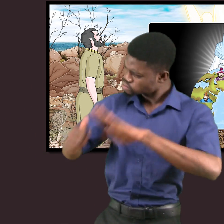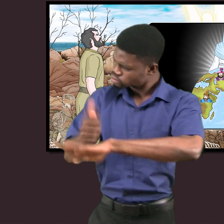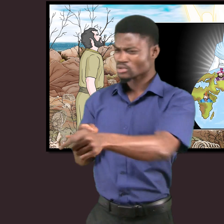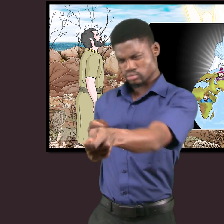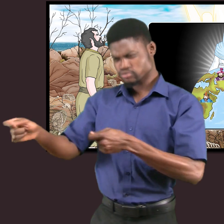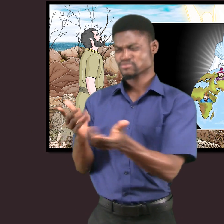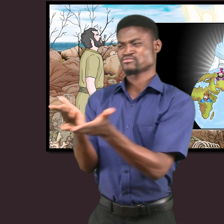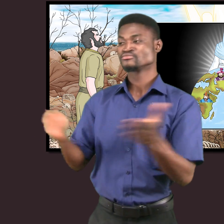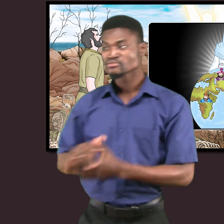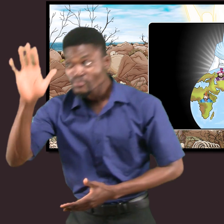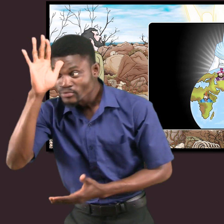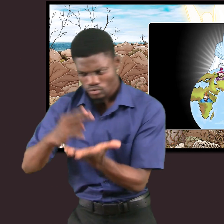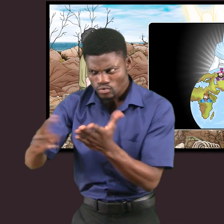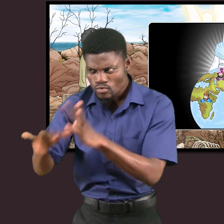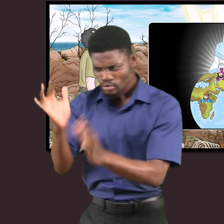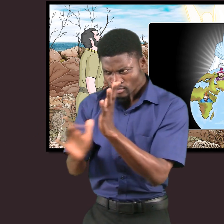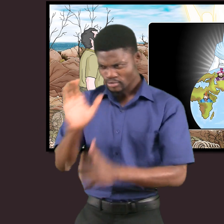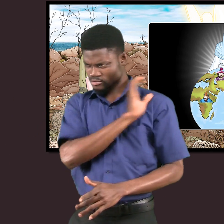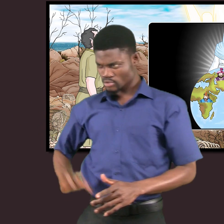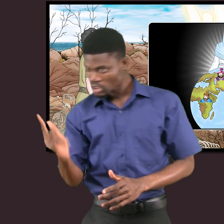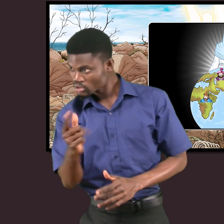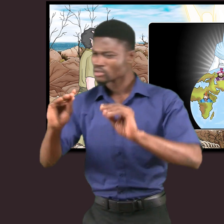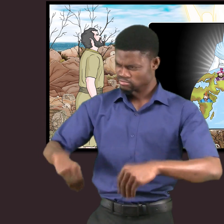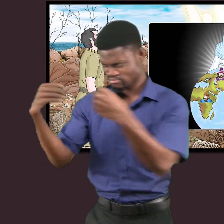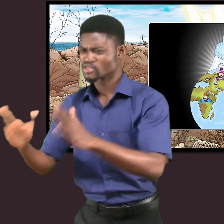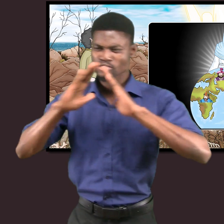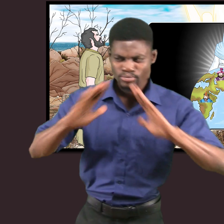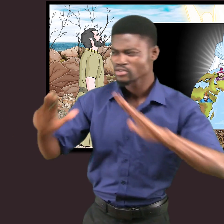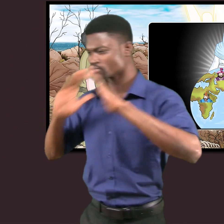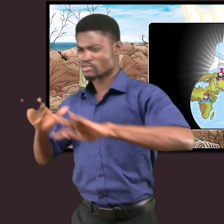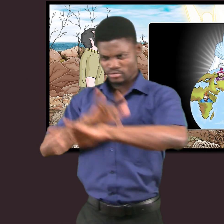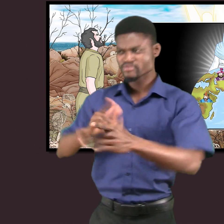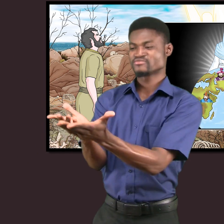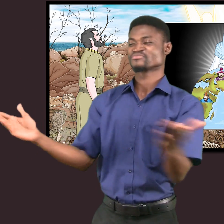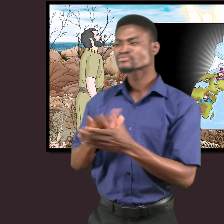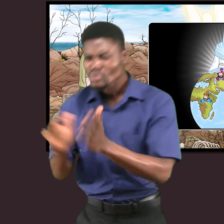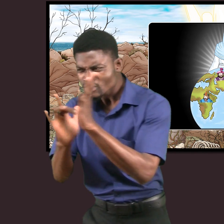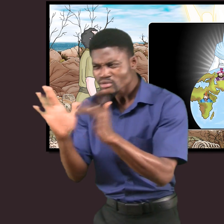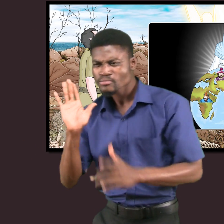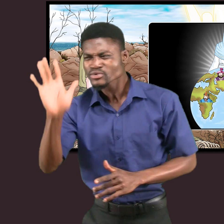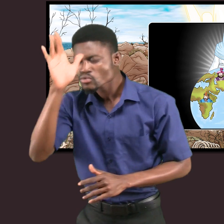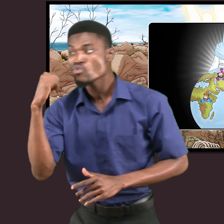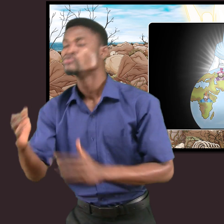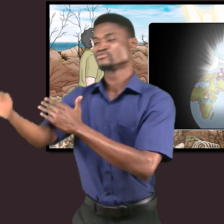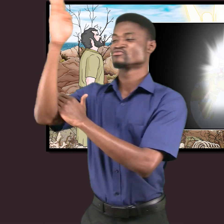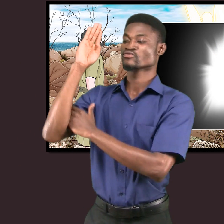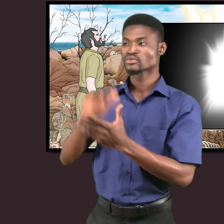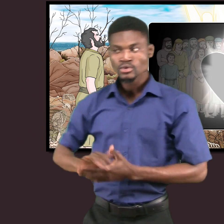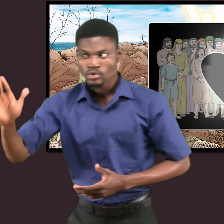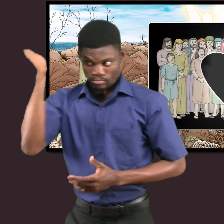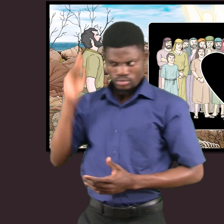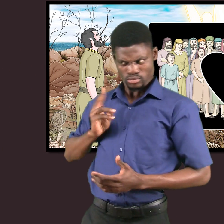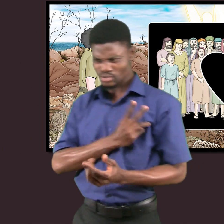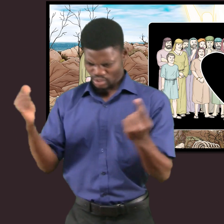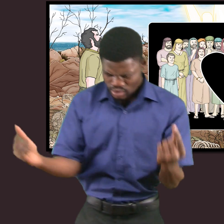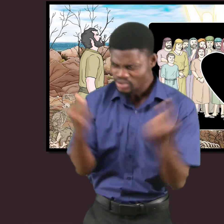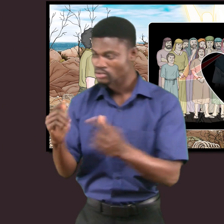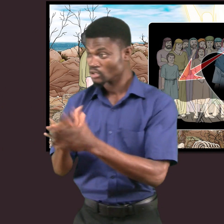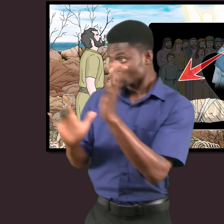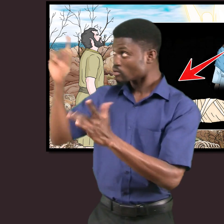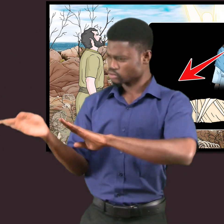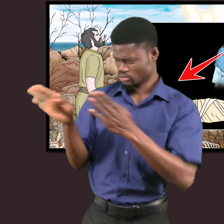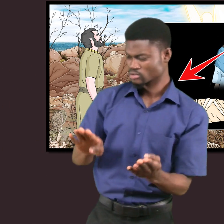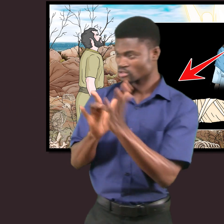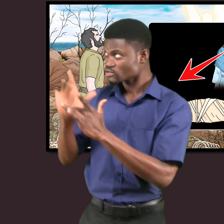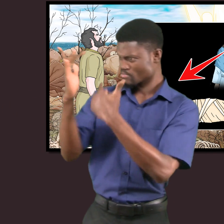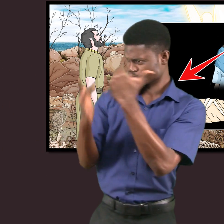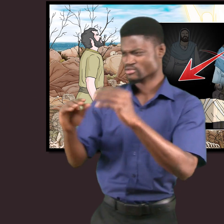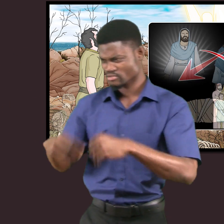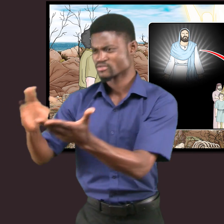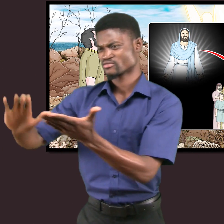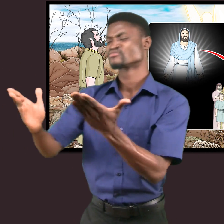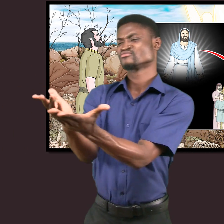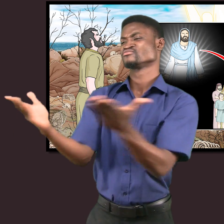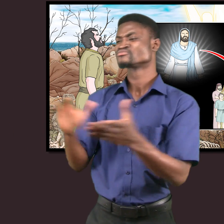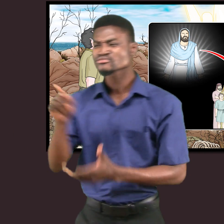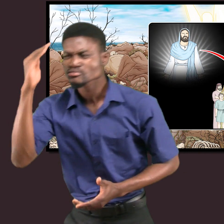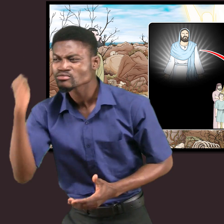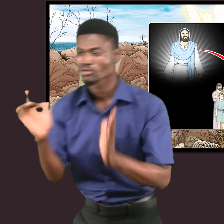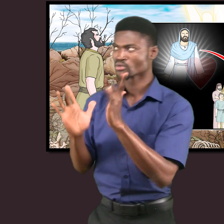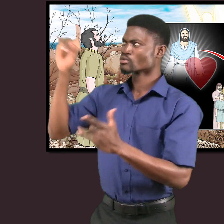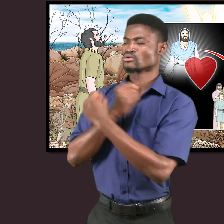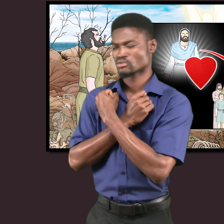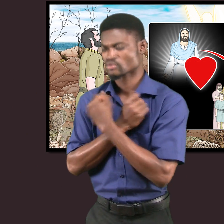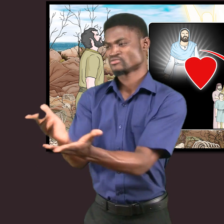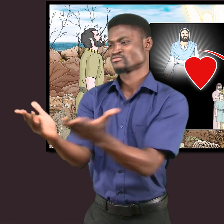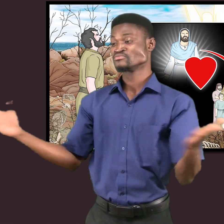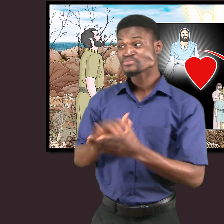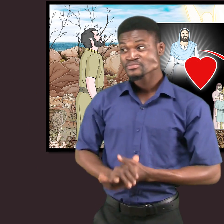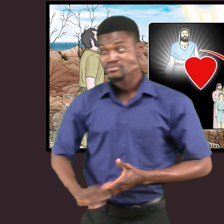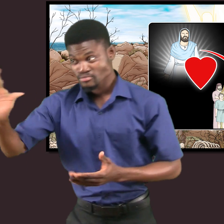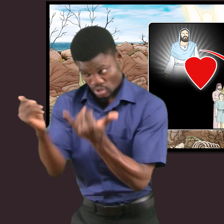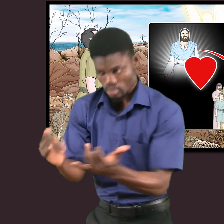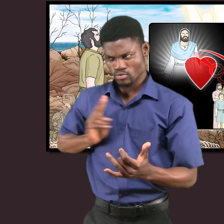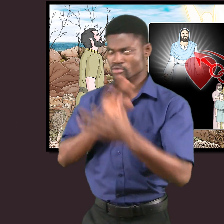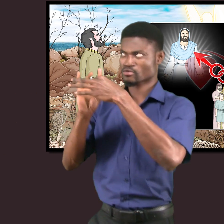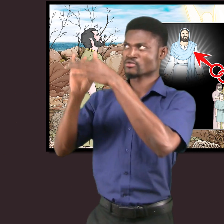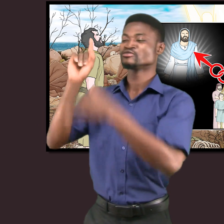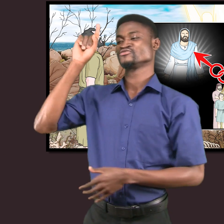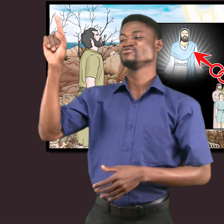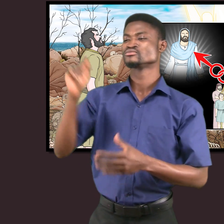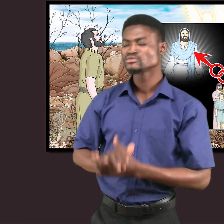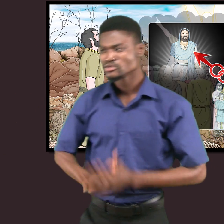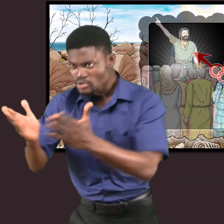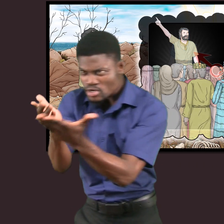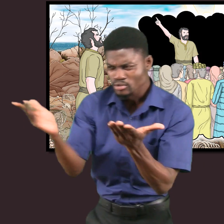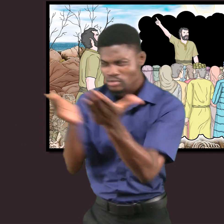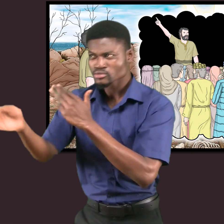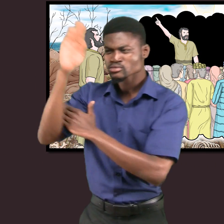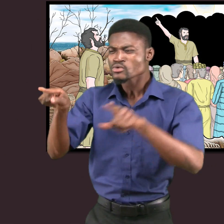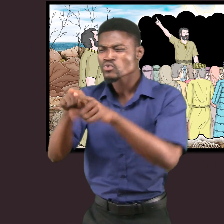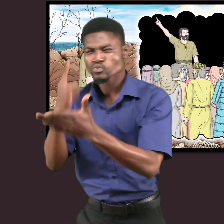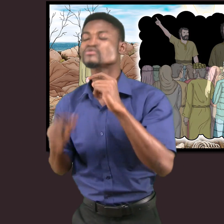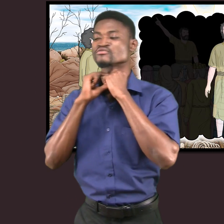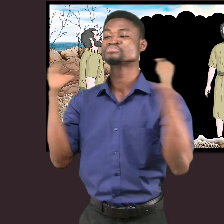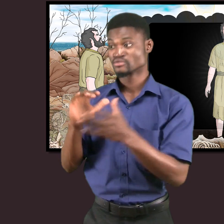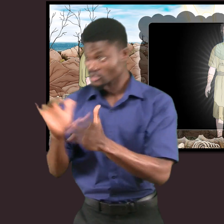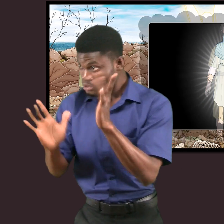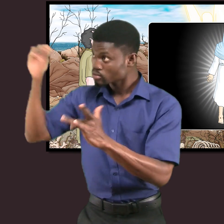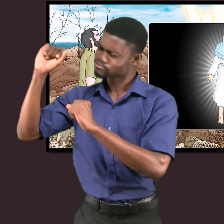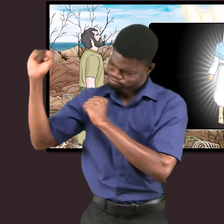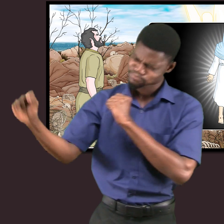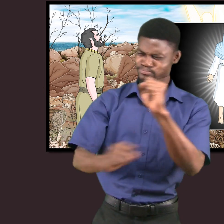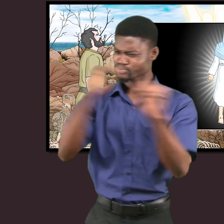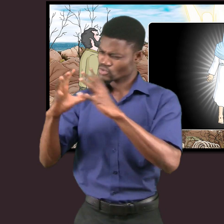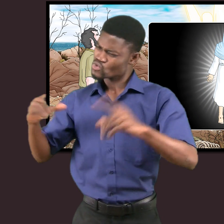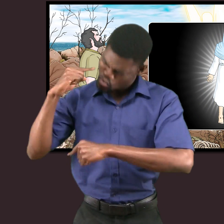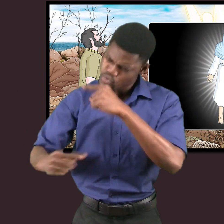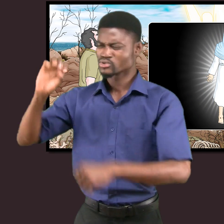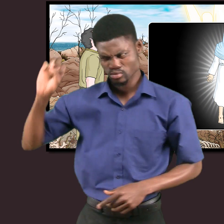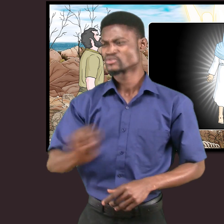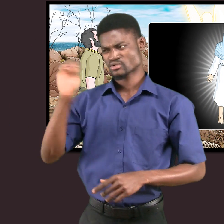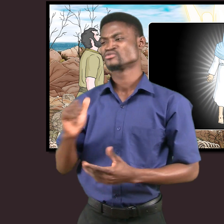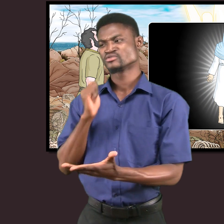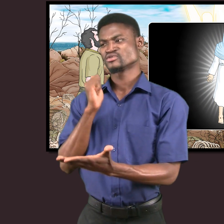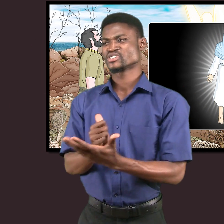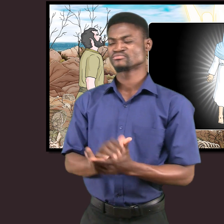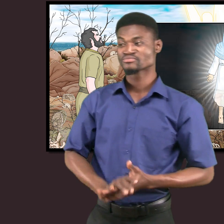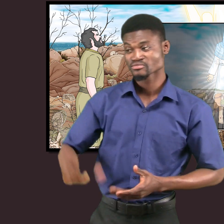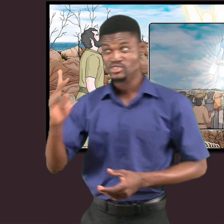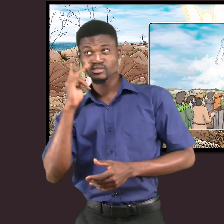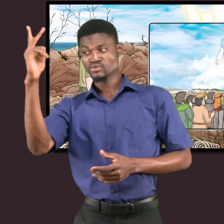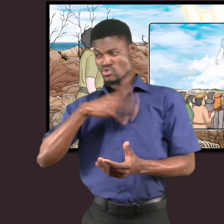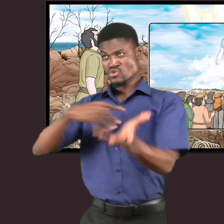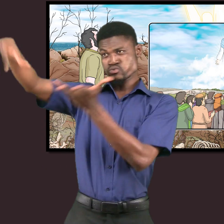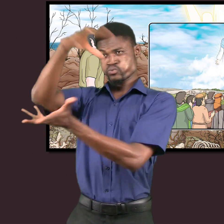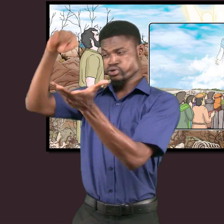To Him who loves us and has released us from our sins by His blood, who has made us to be a kingdom, priests to His God and Father—to Him be the glory and power forever and ever!